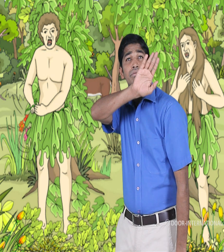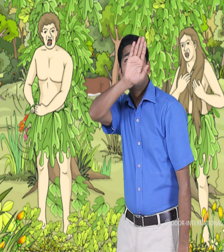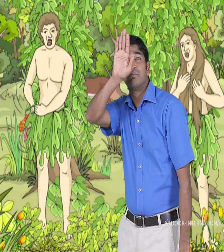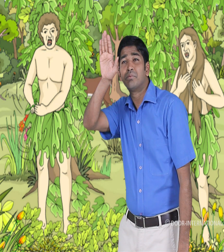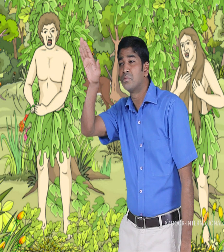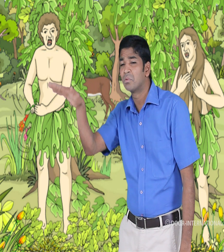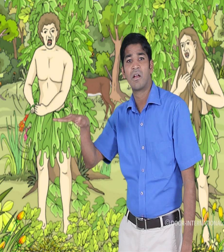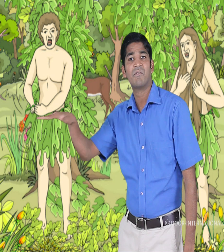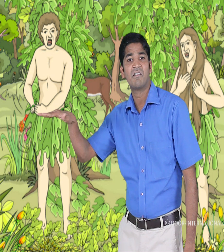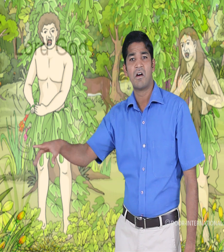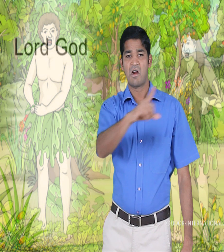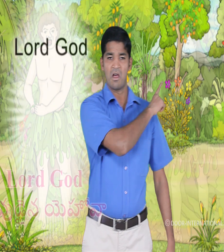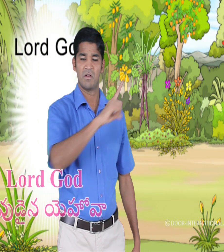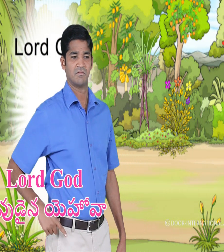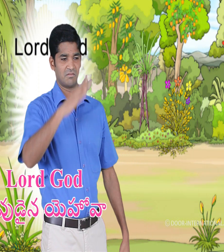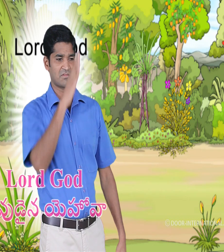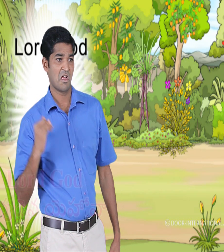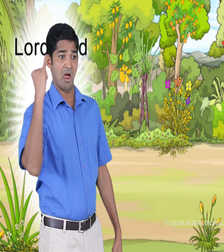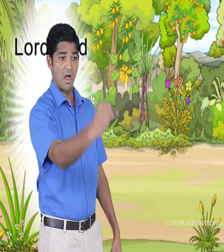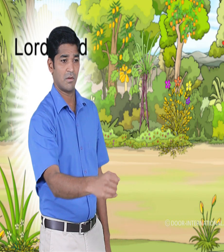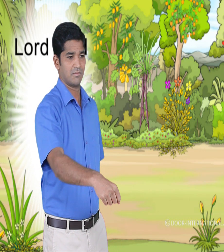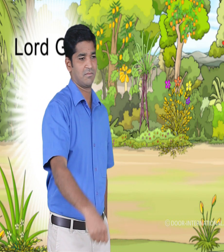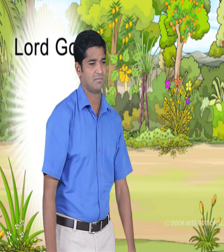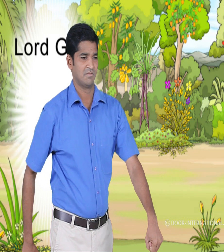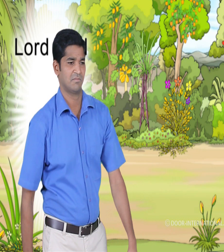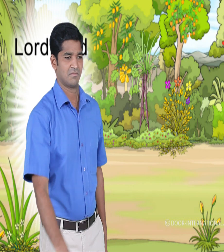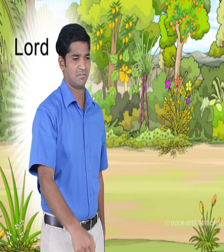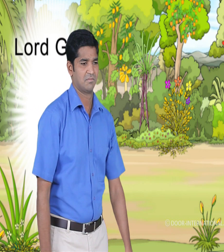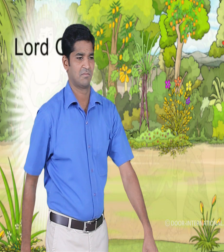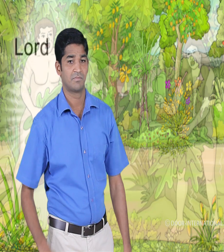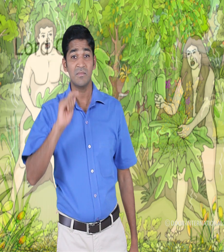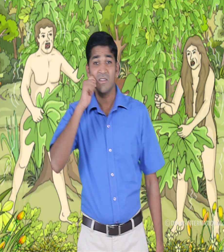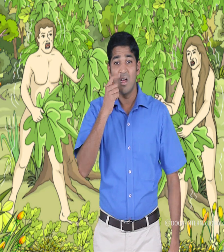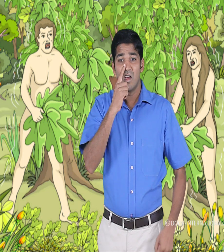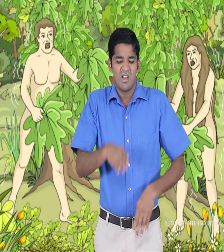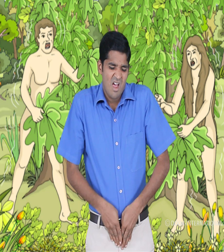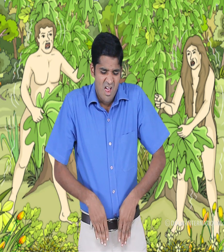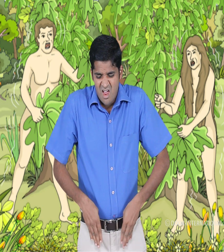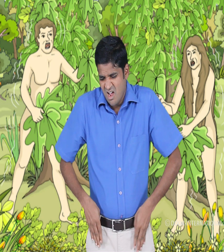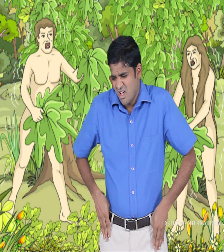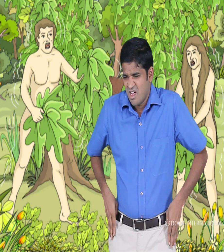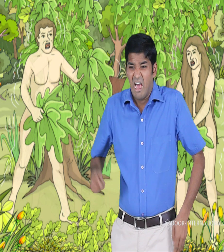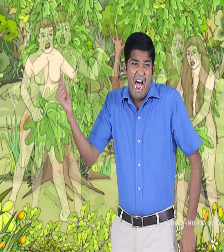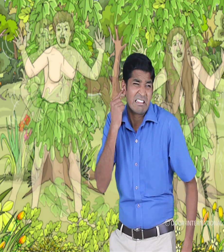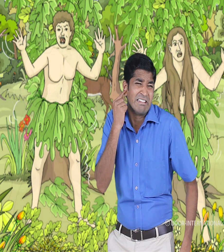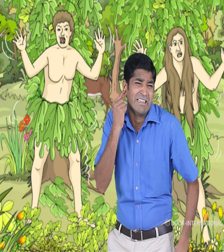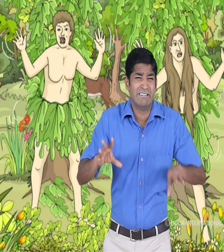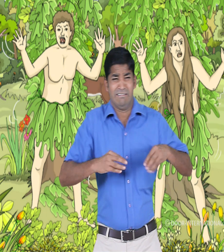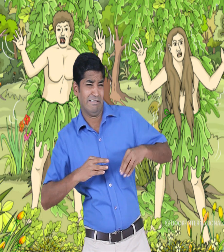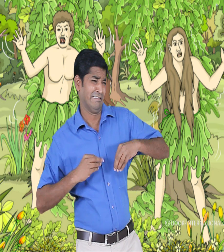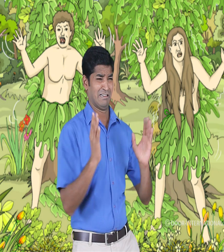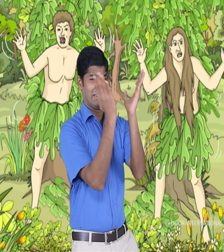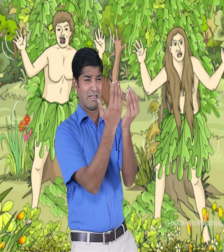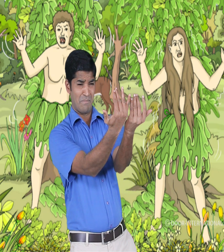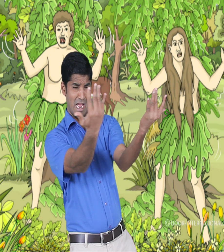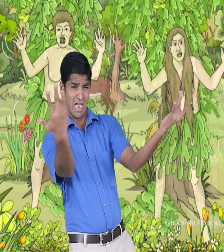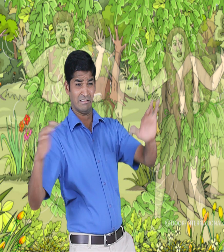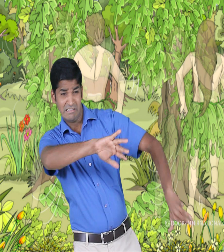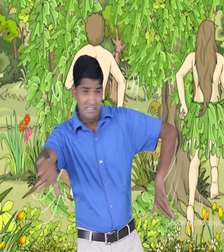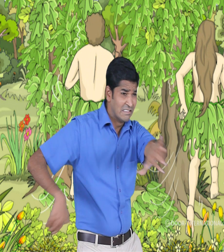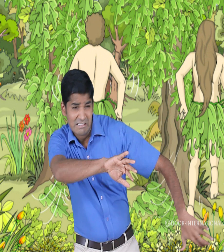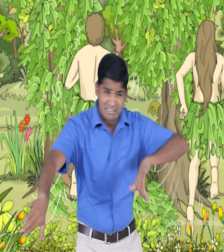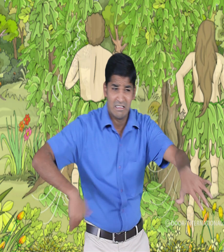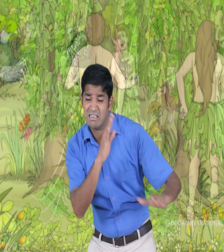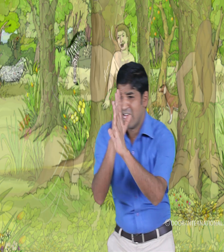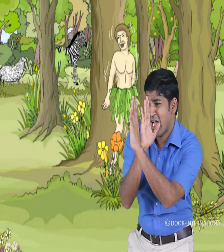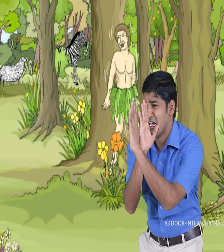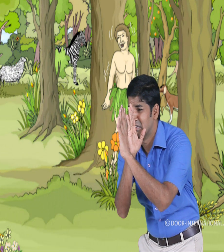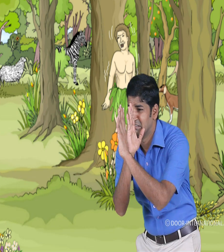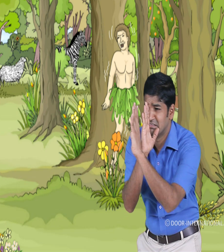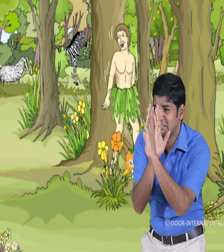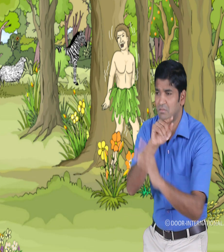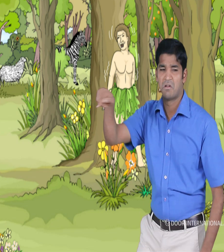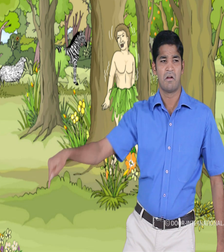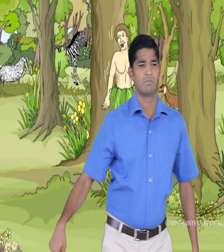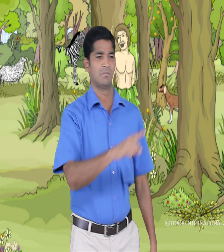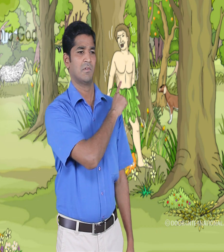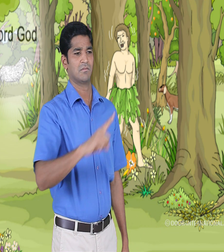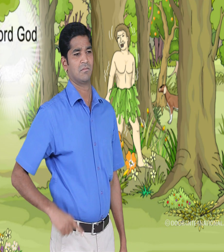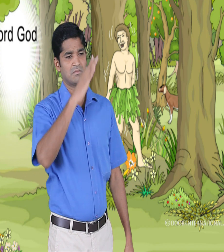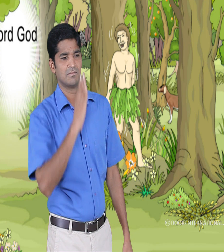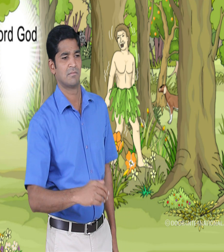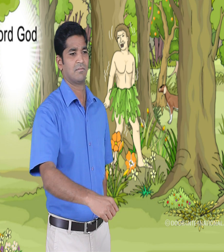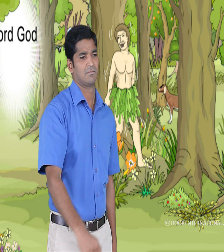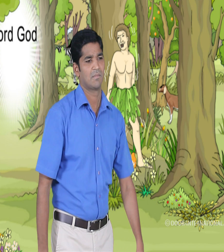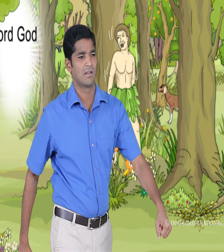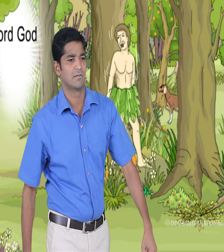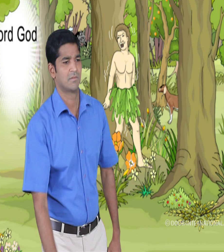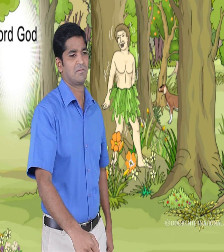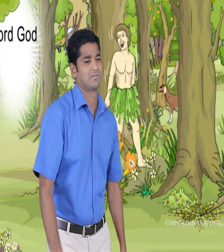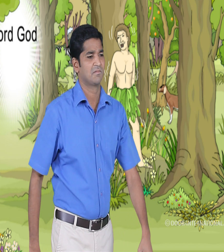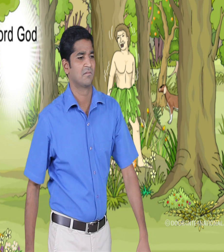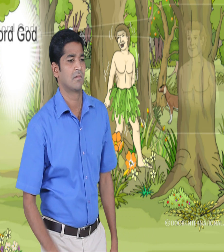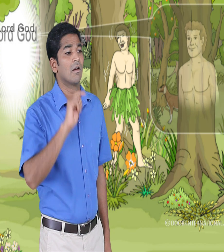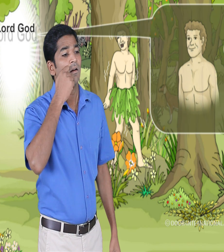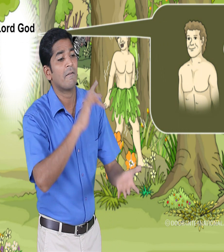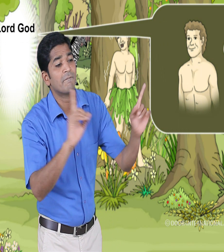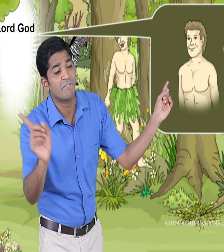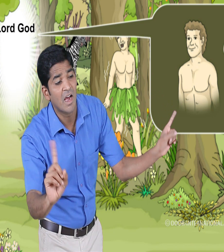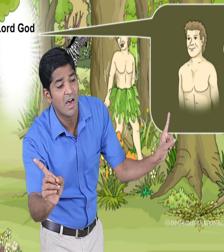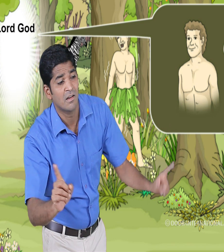Then the man and his wife heard the voice of the LORD God walking in the garden in the breeze of the day, and they hid themselves from the presence of the LORD God among the trees of the garden.